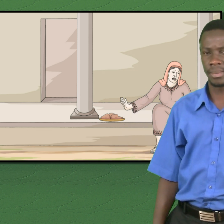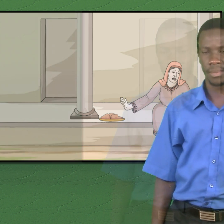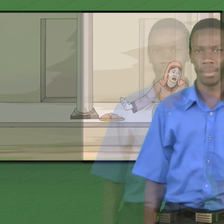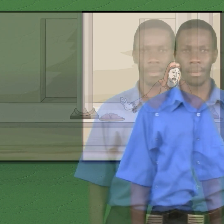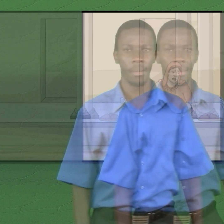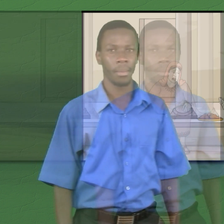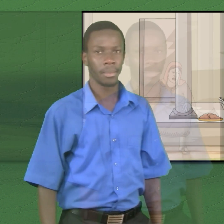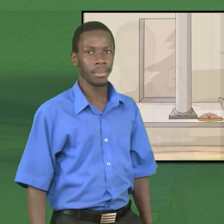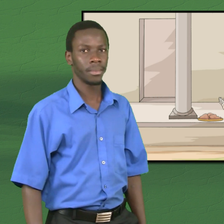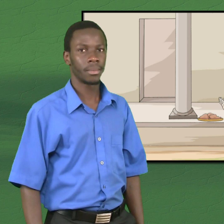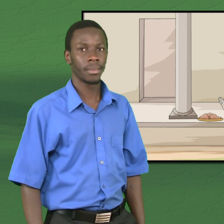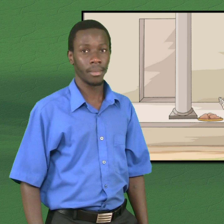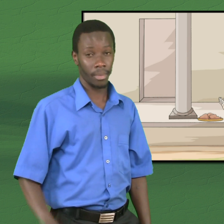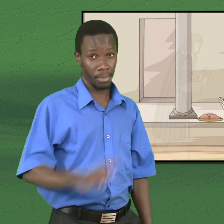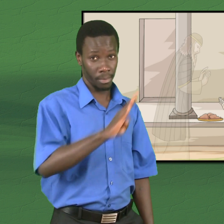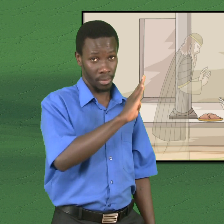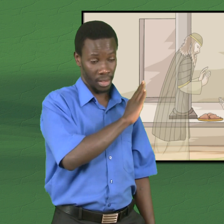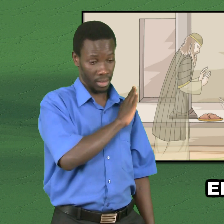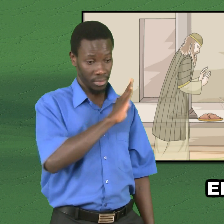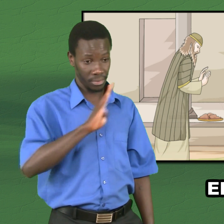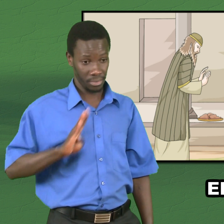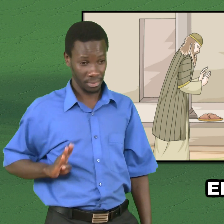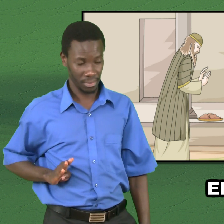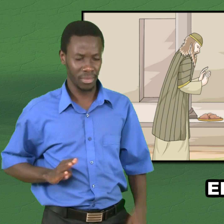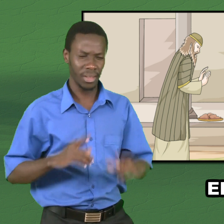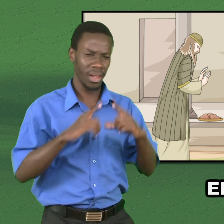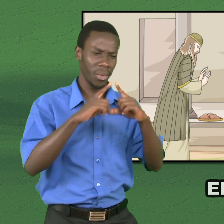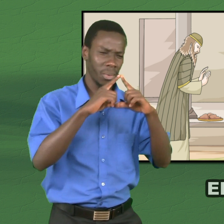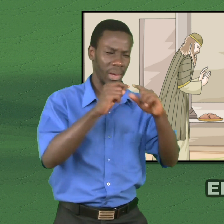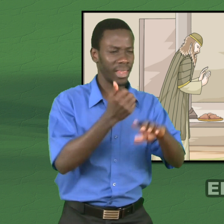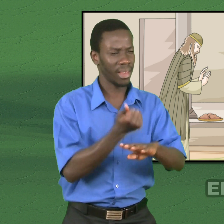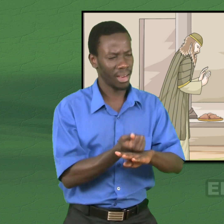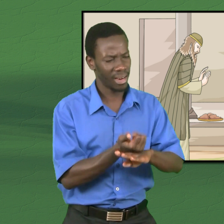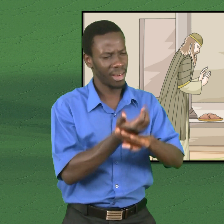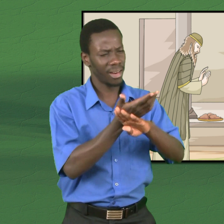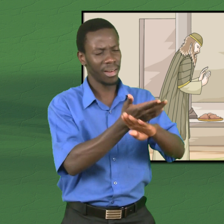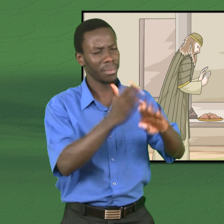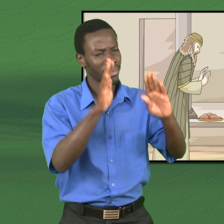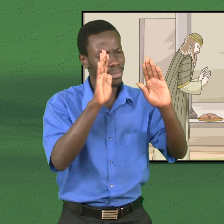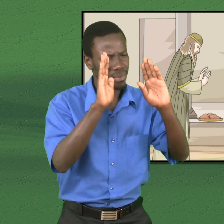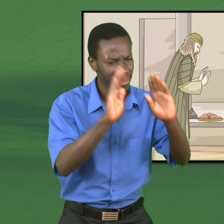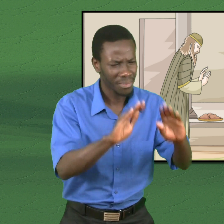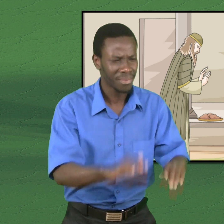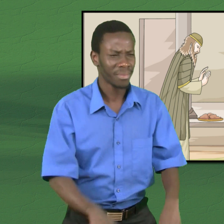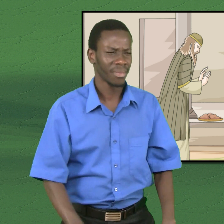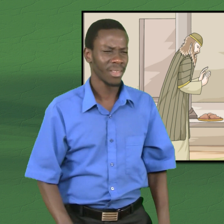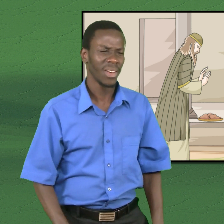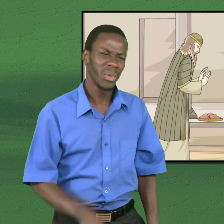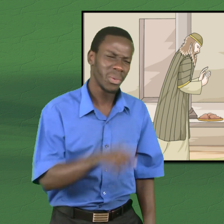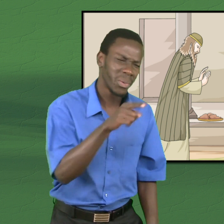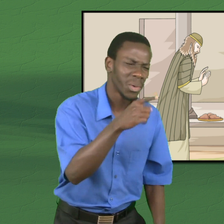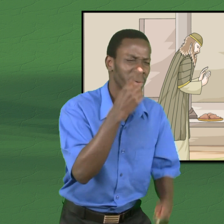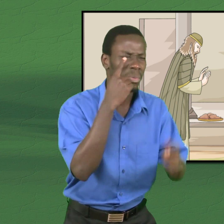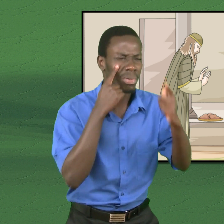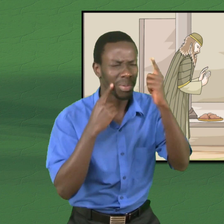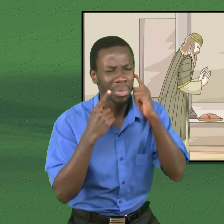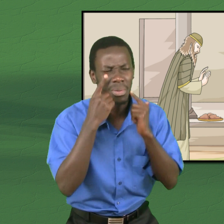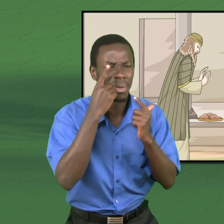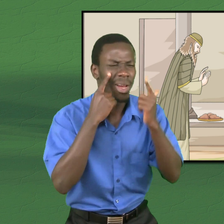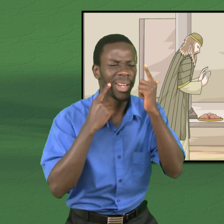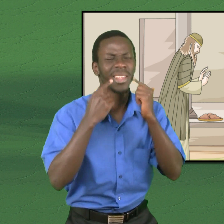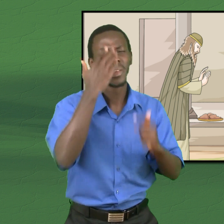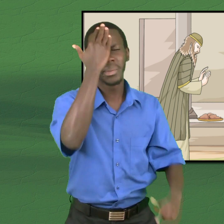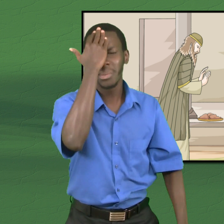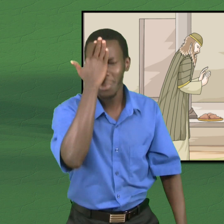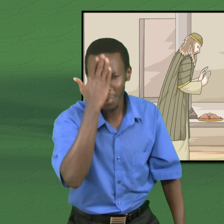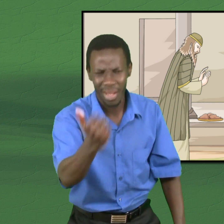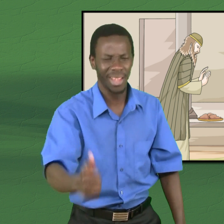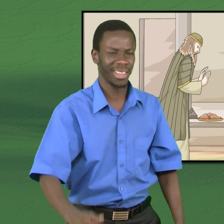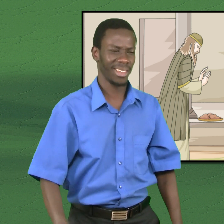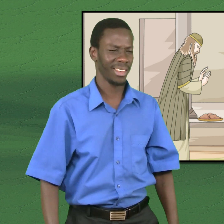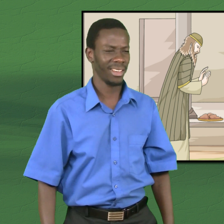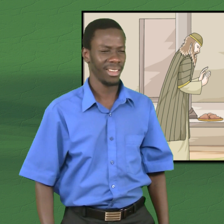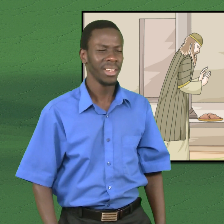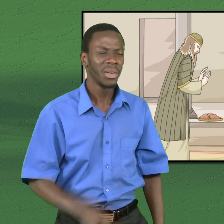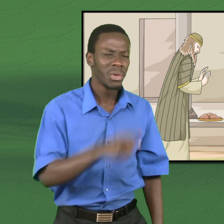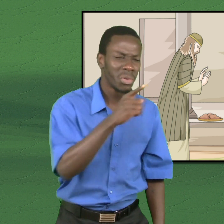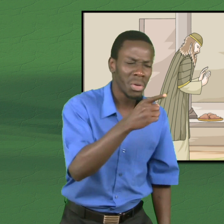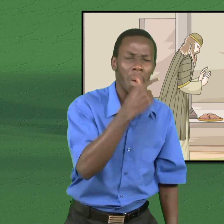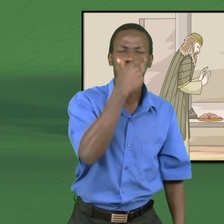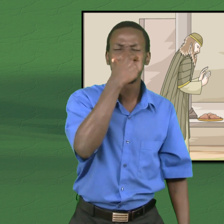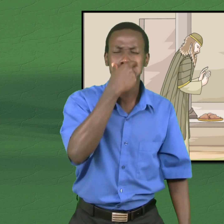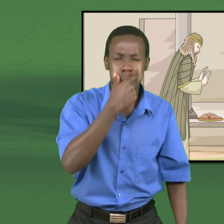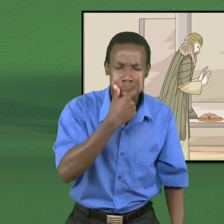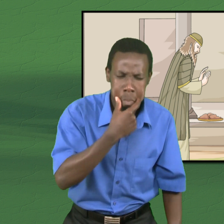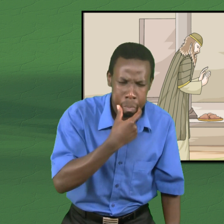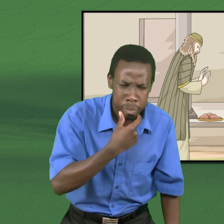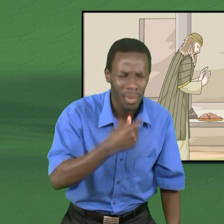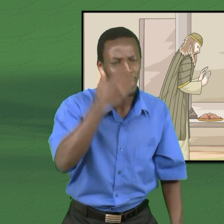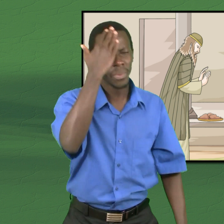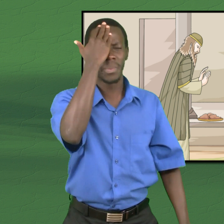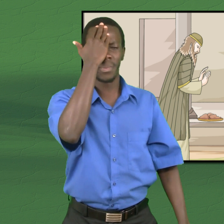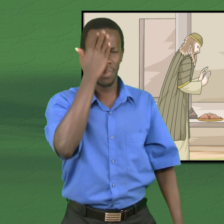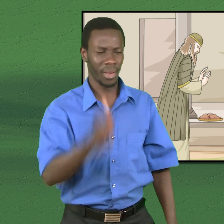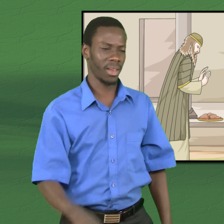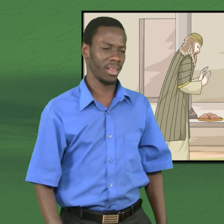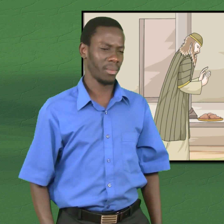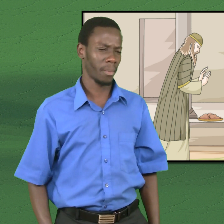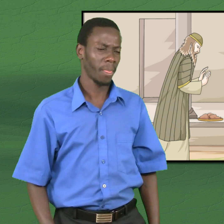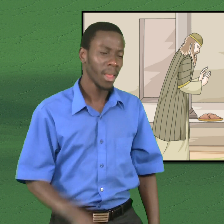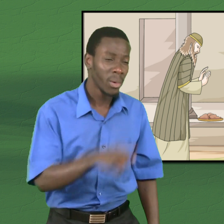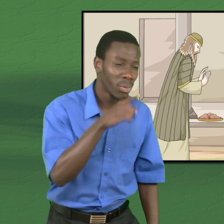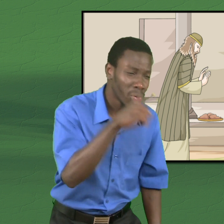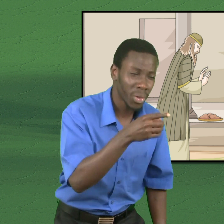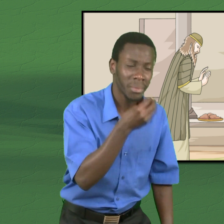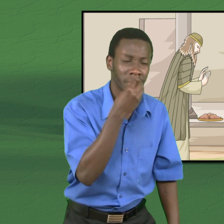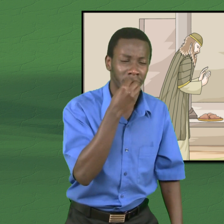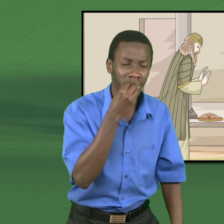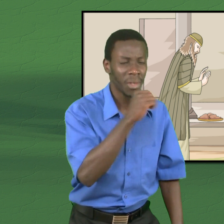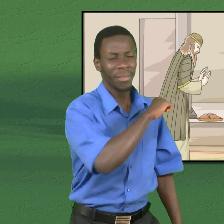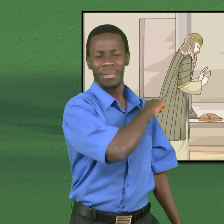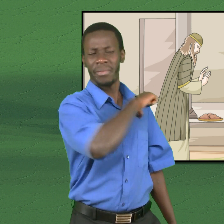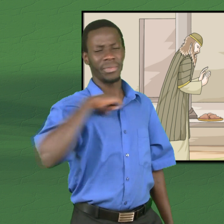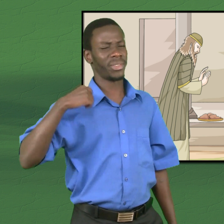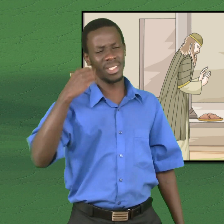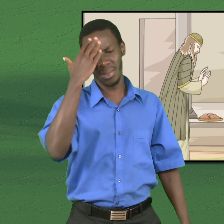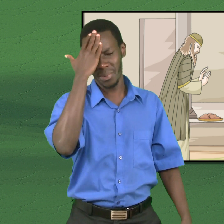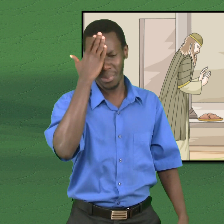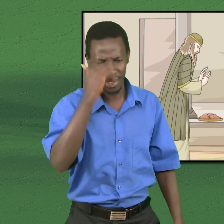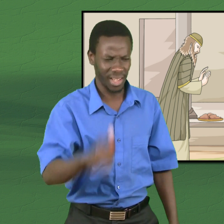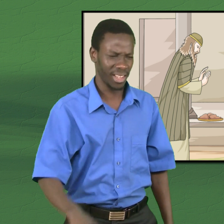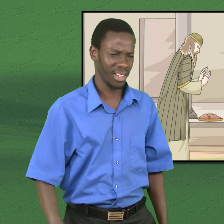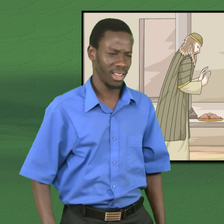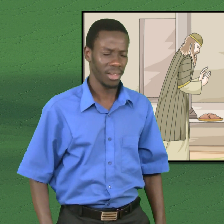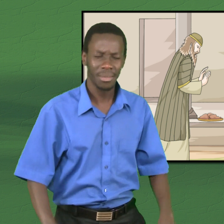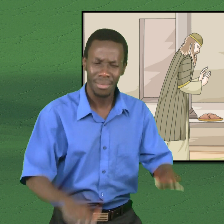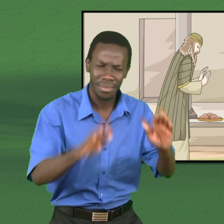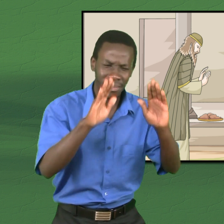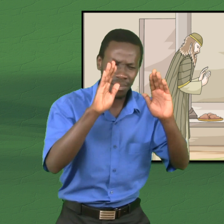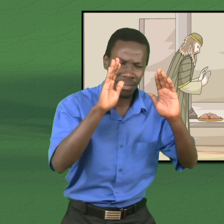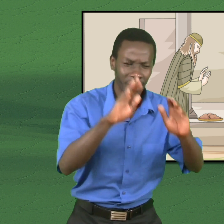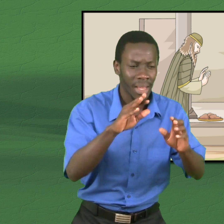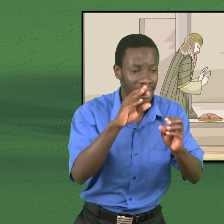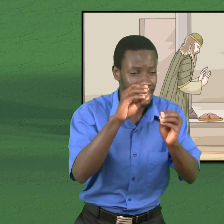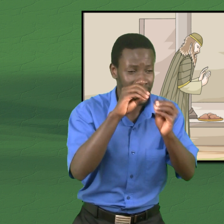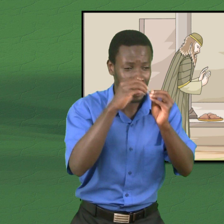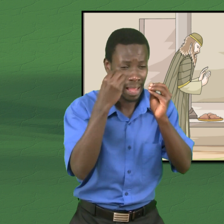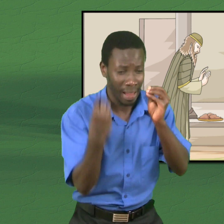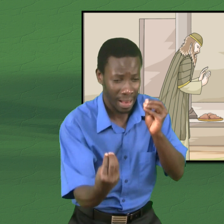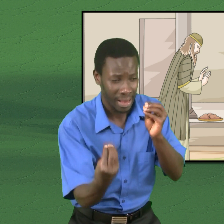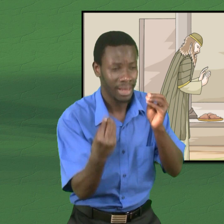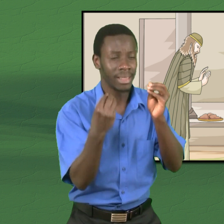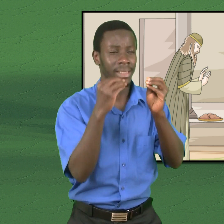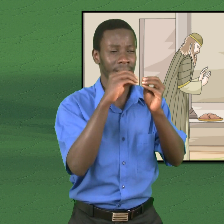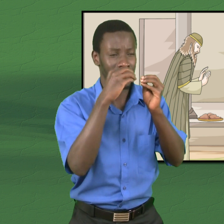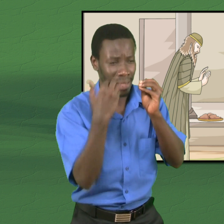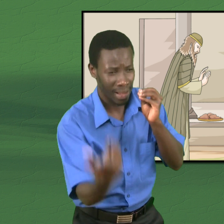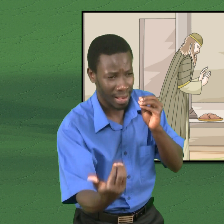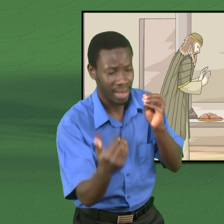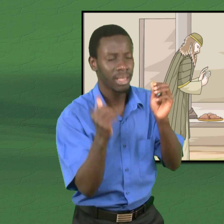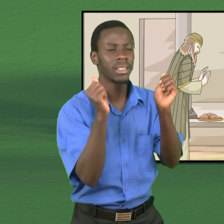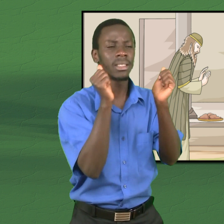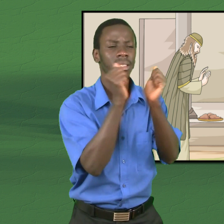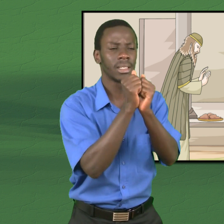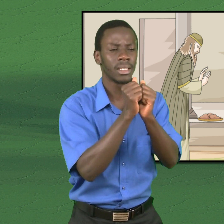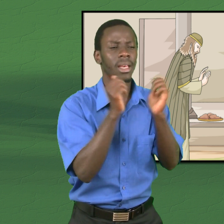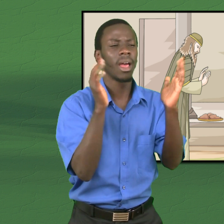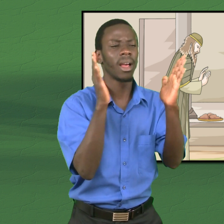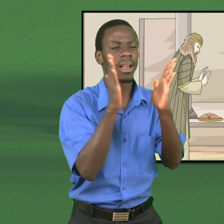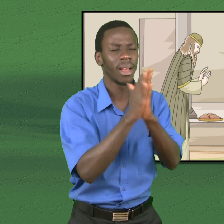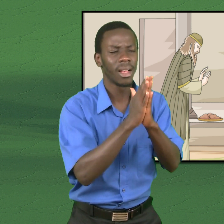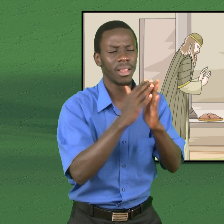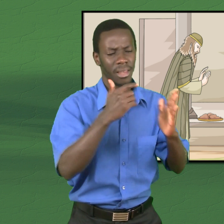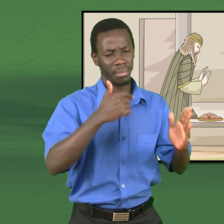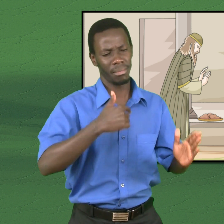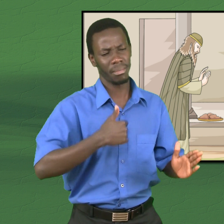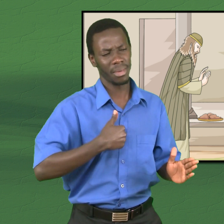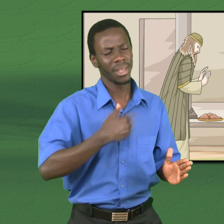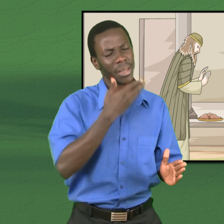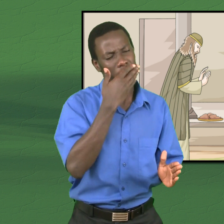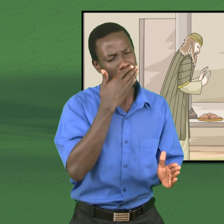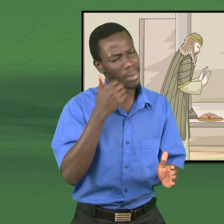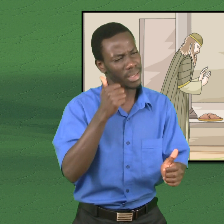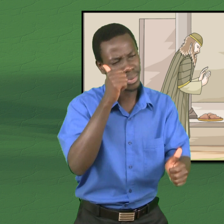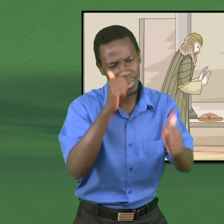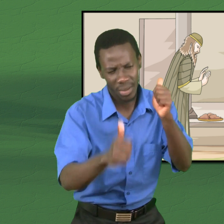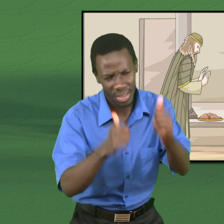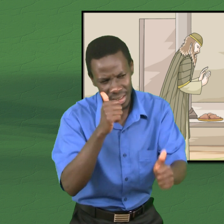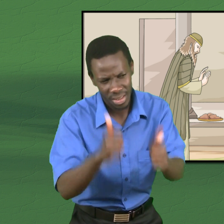“Hannah, why are you crying?” her husband Elkanah asked. “Why won’t you eat?